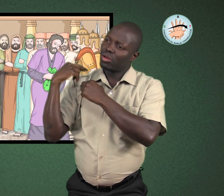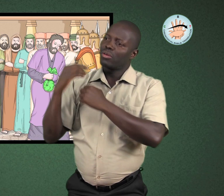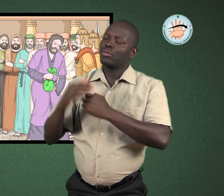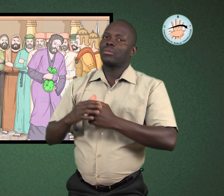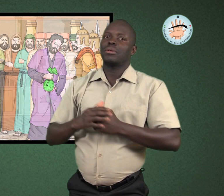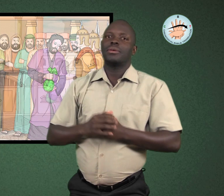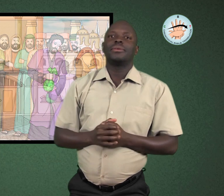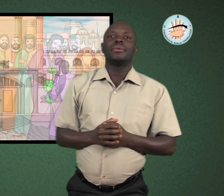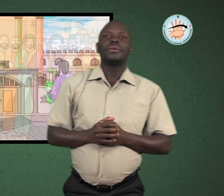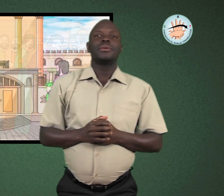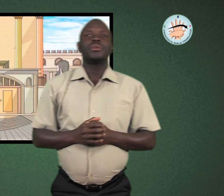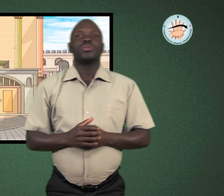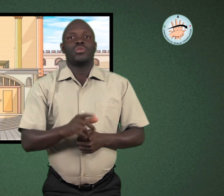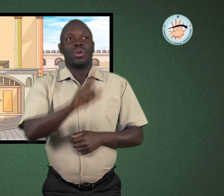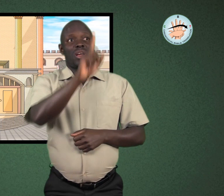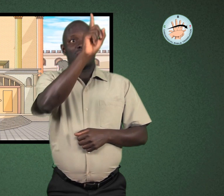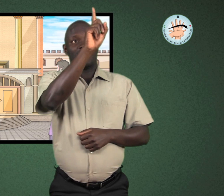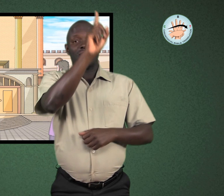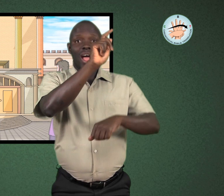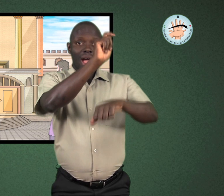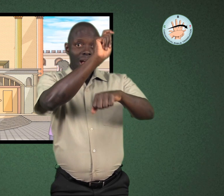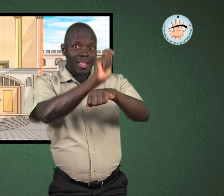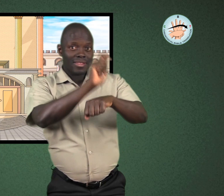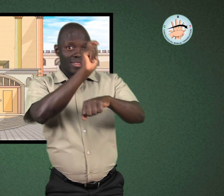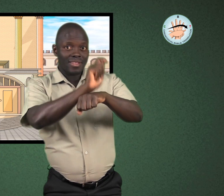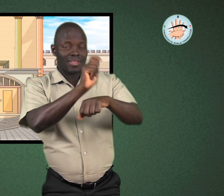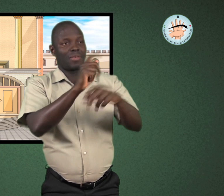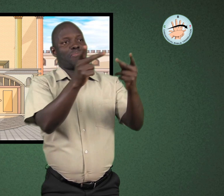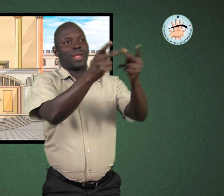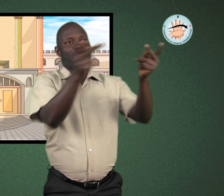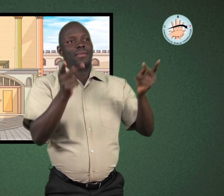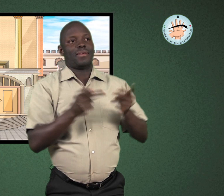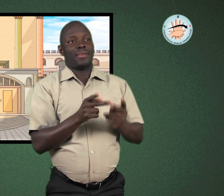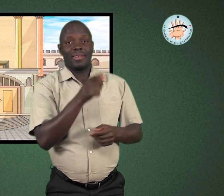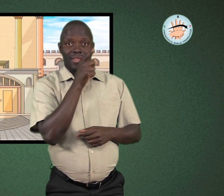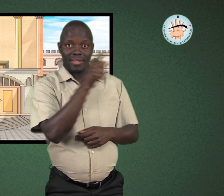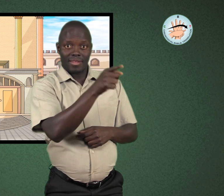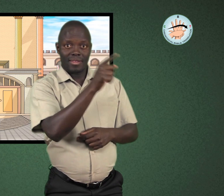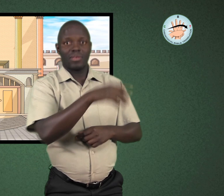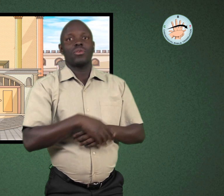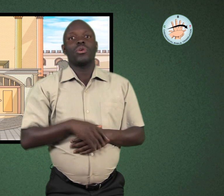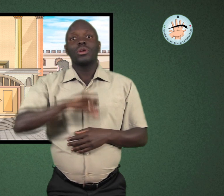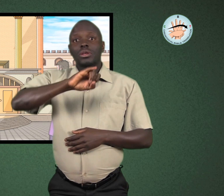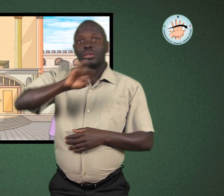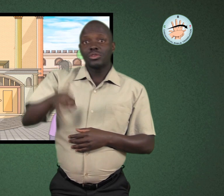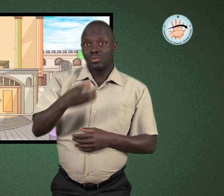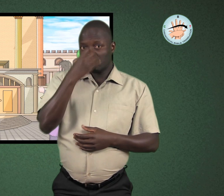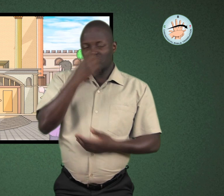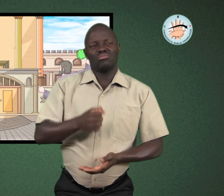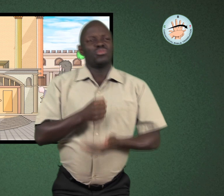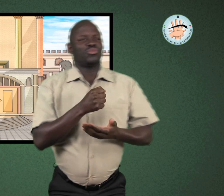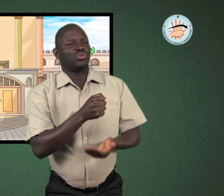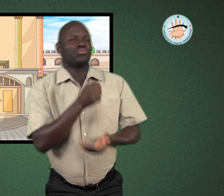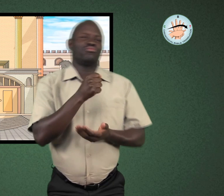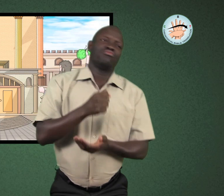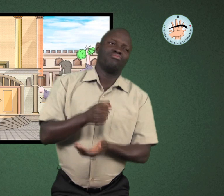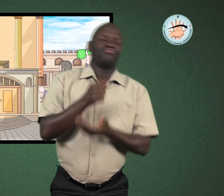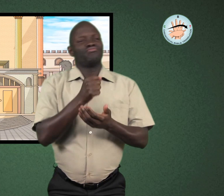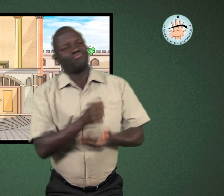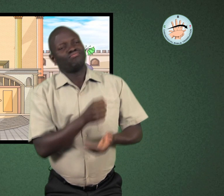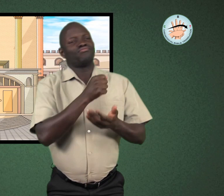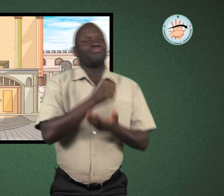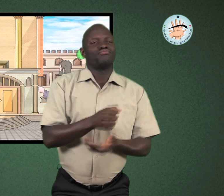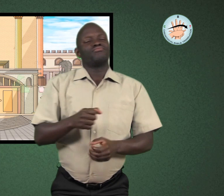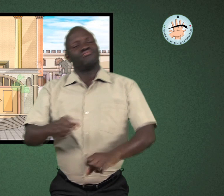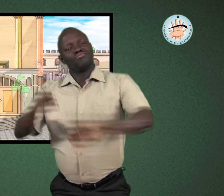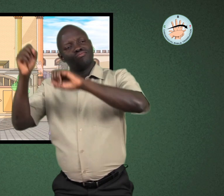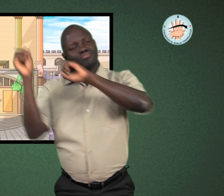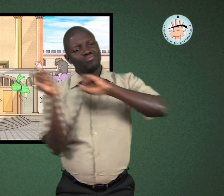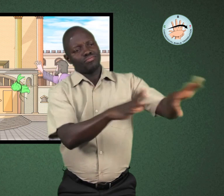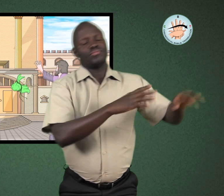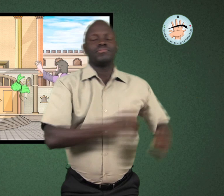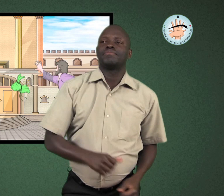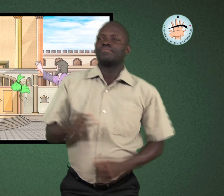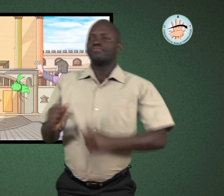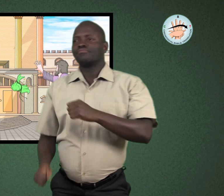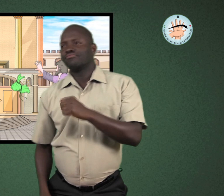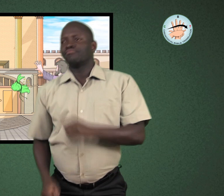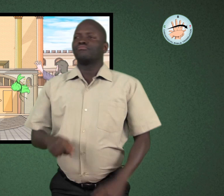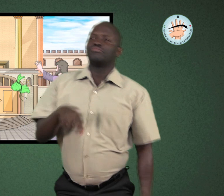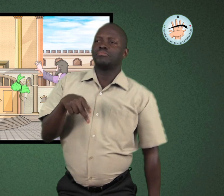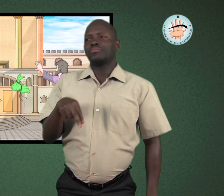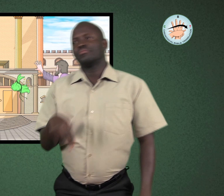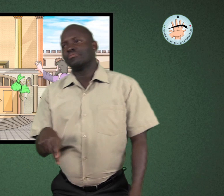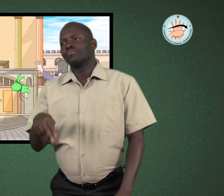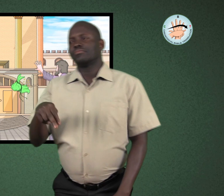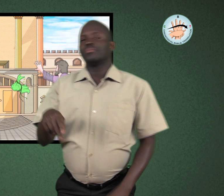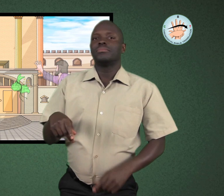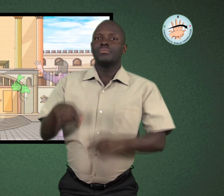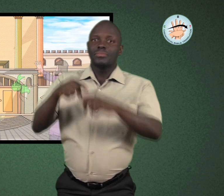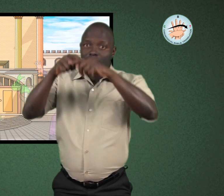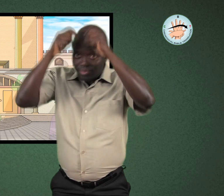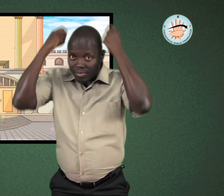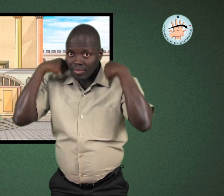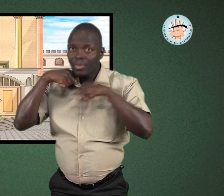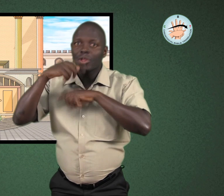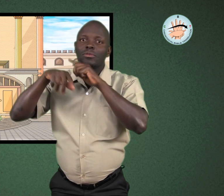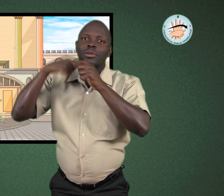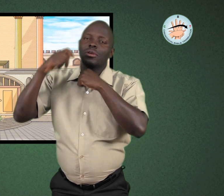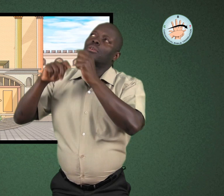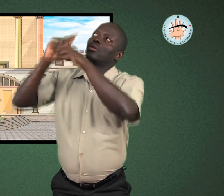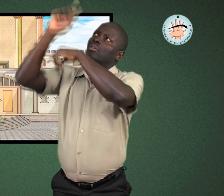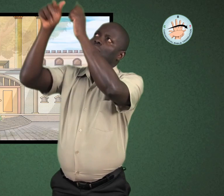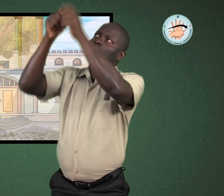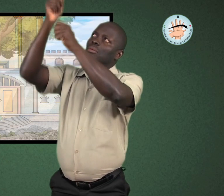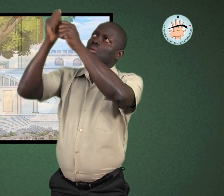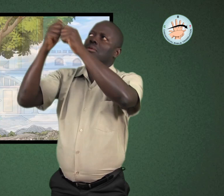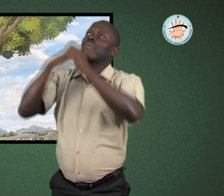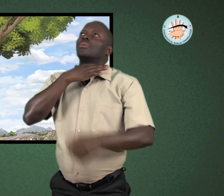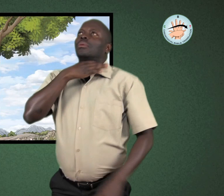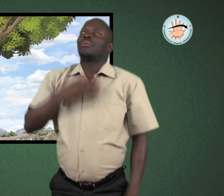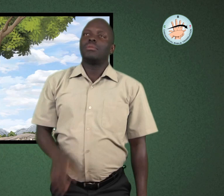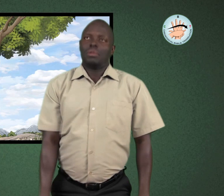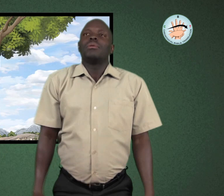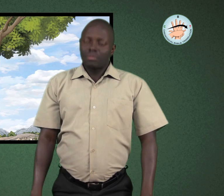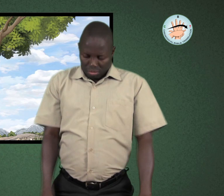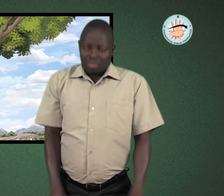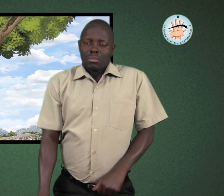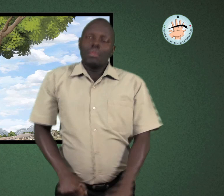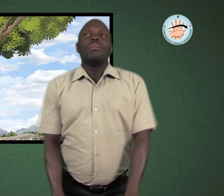So Judas threw the silver into the temple and left.